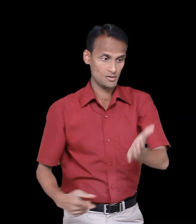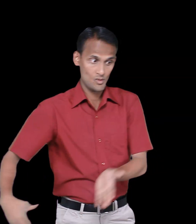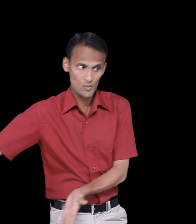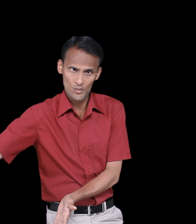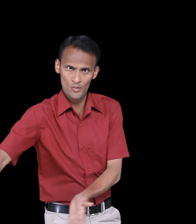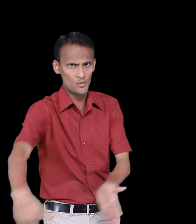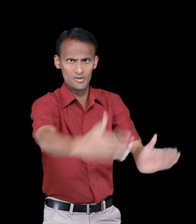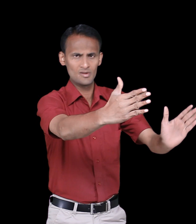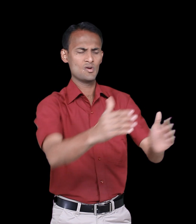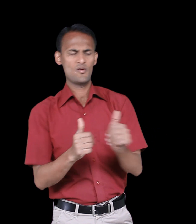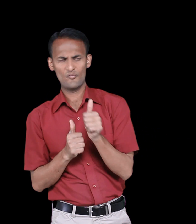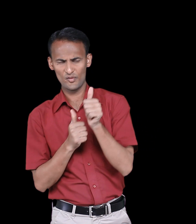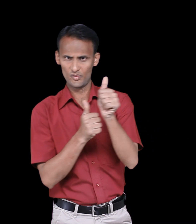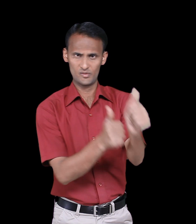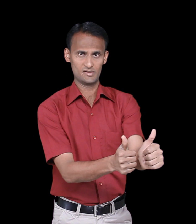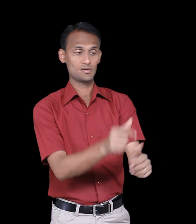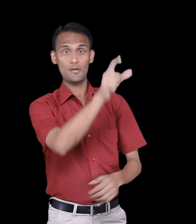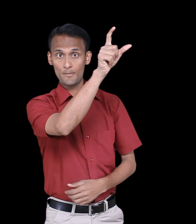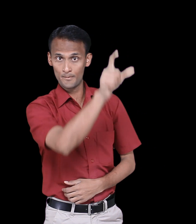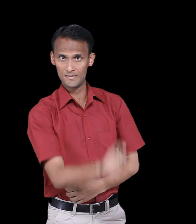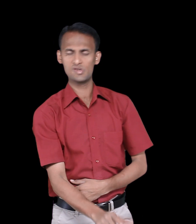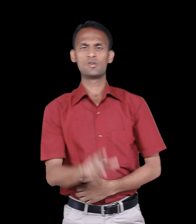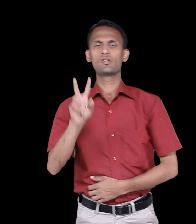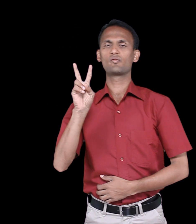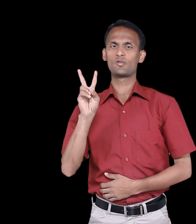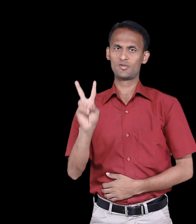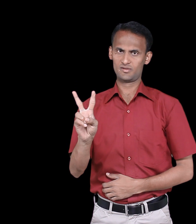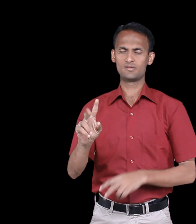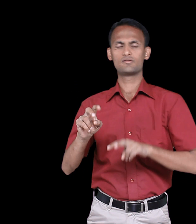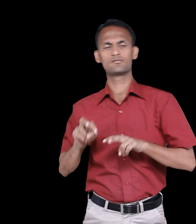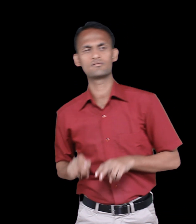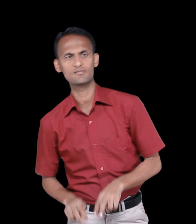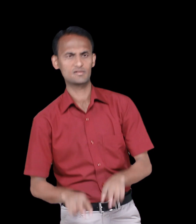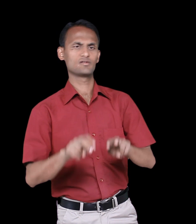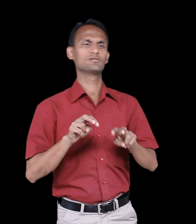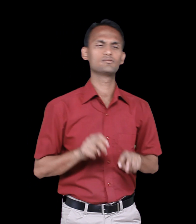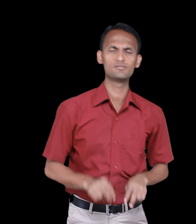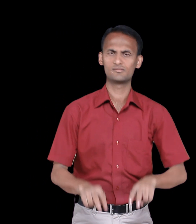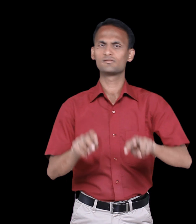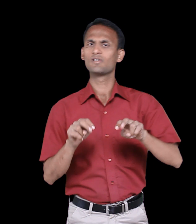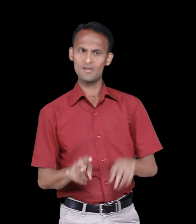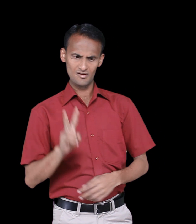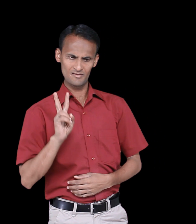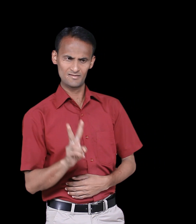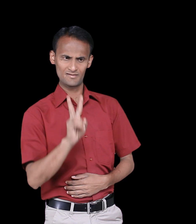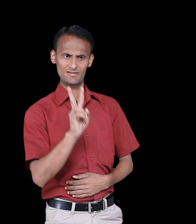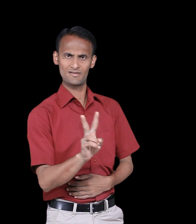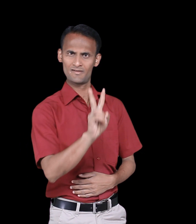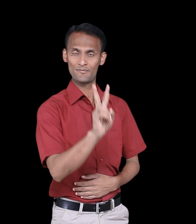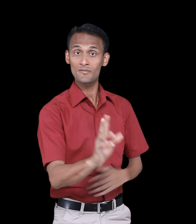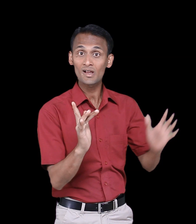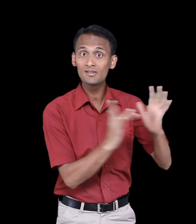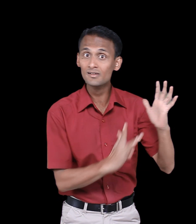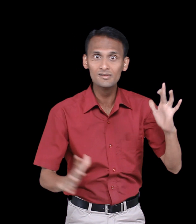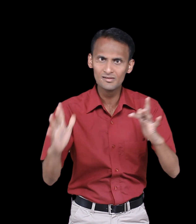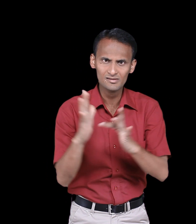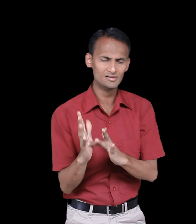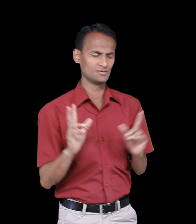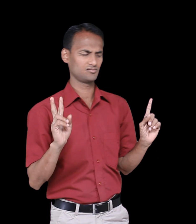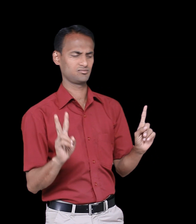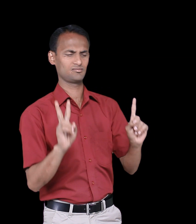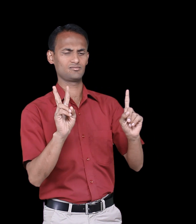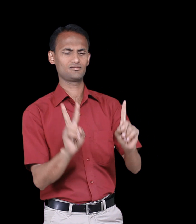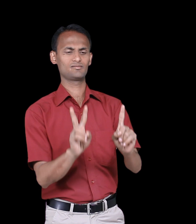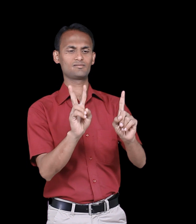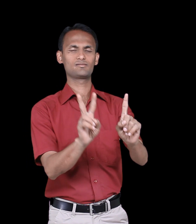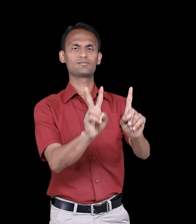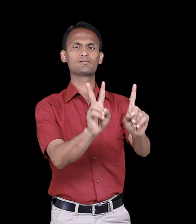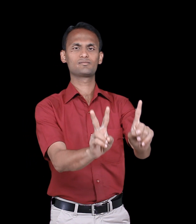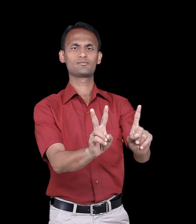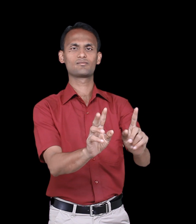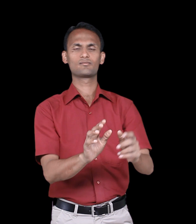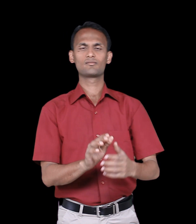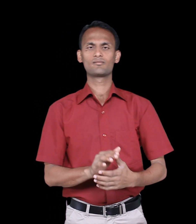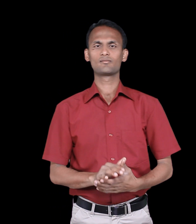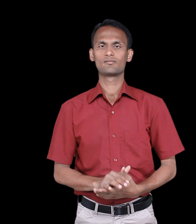Jesus meets two followers on the road to Emmaus